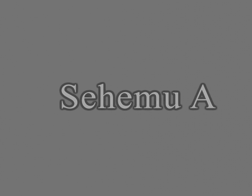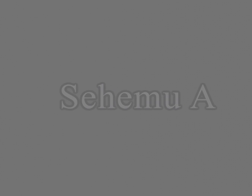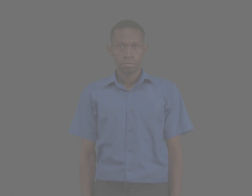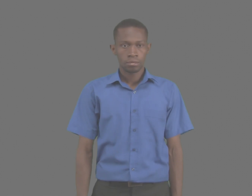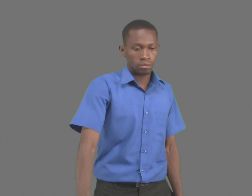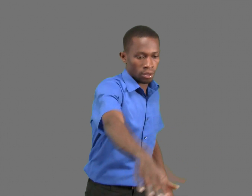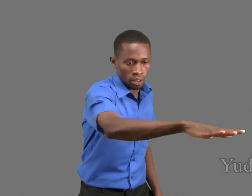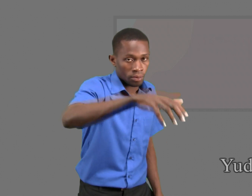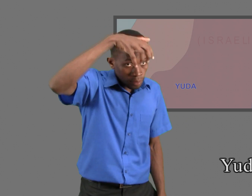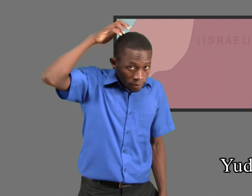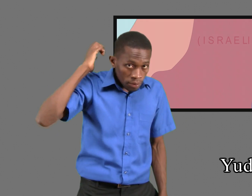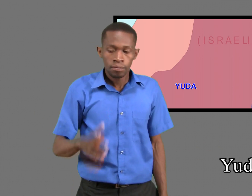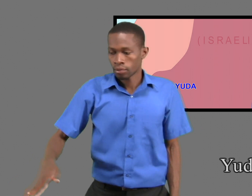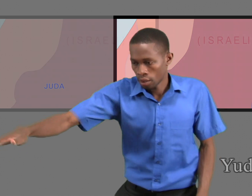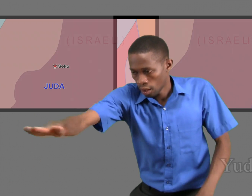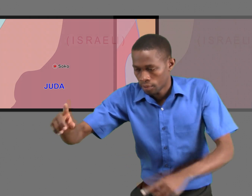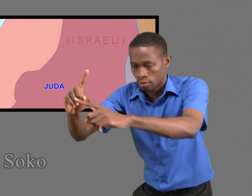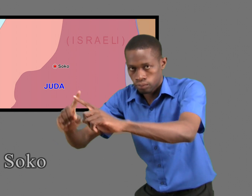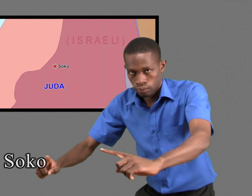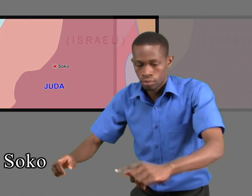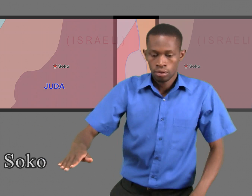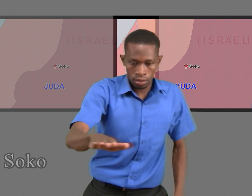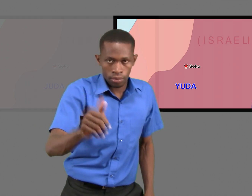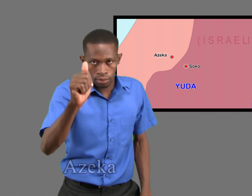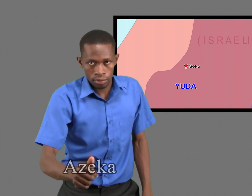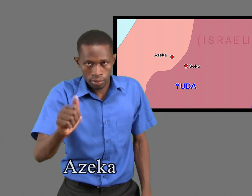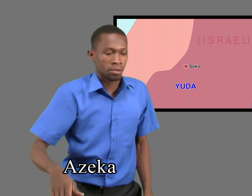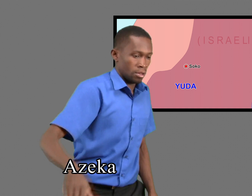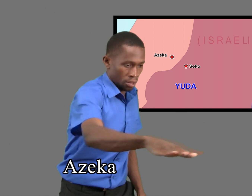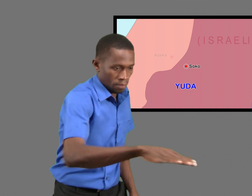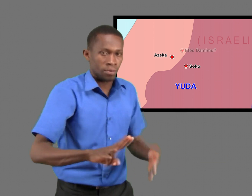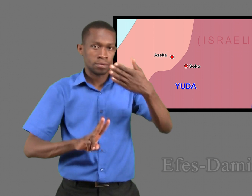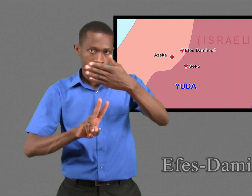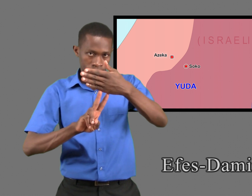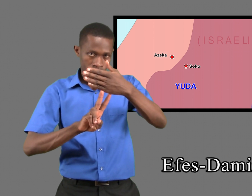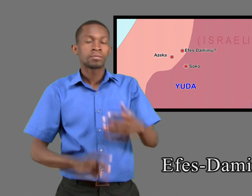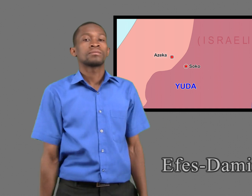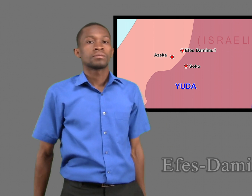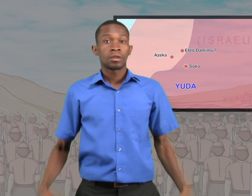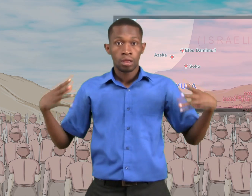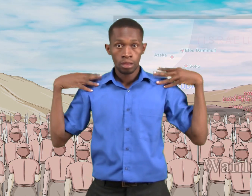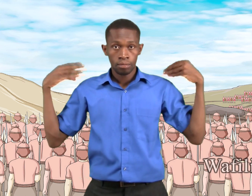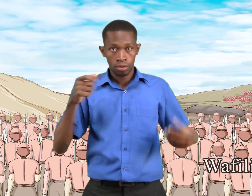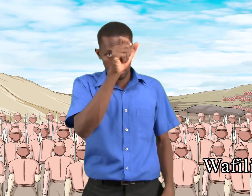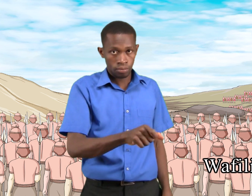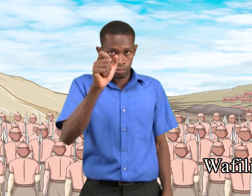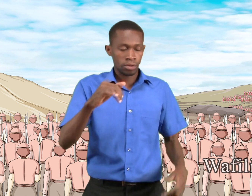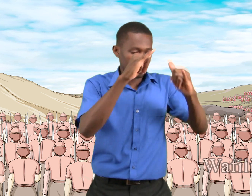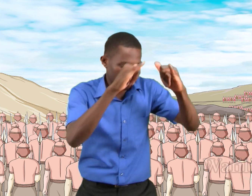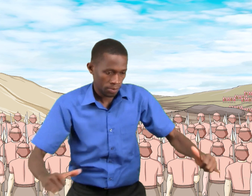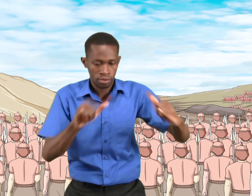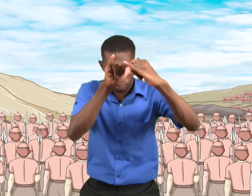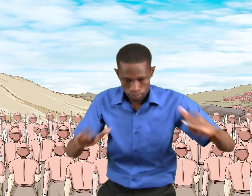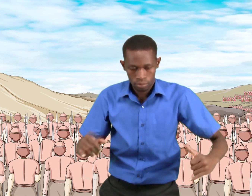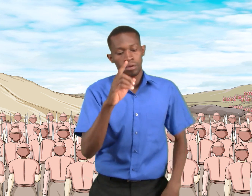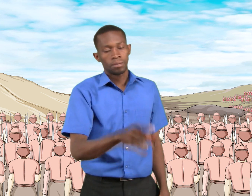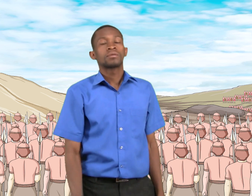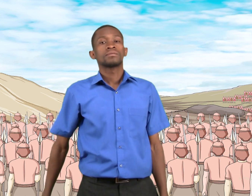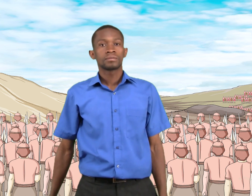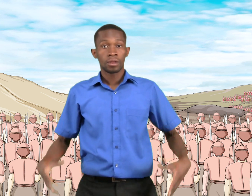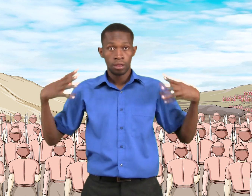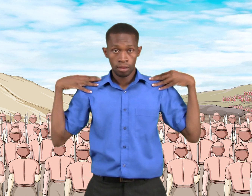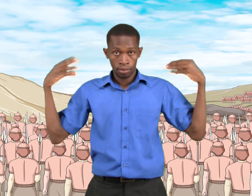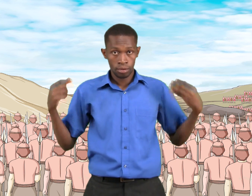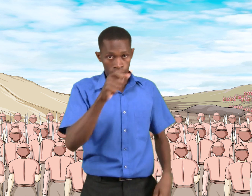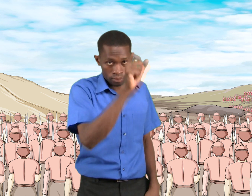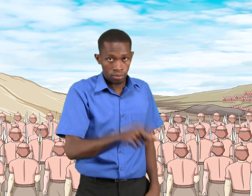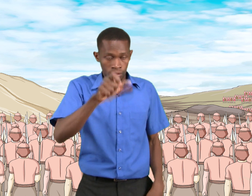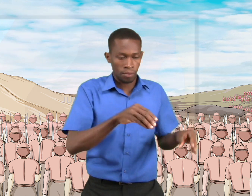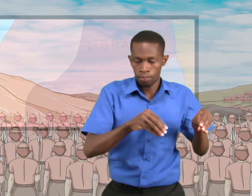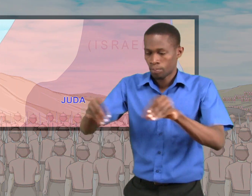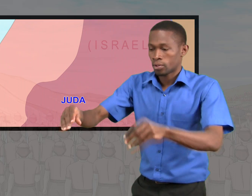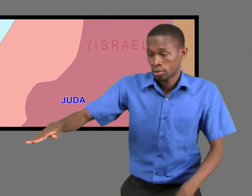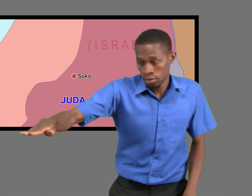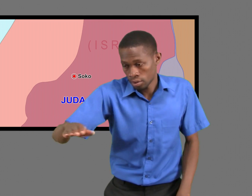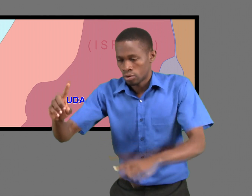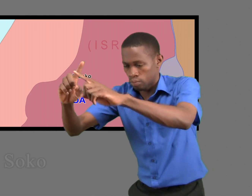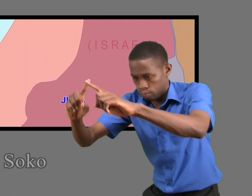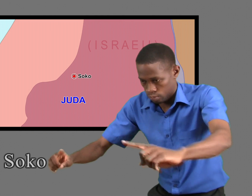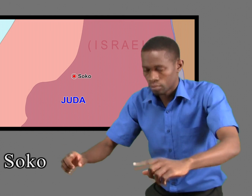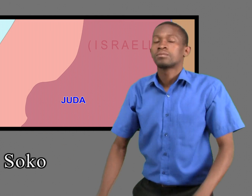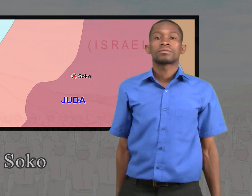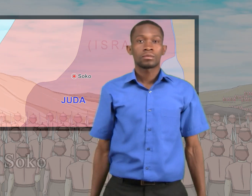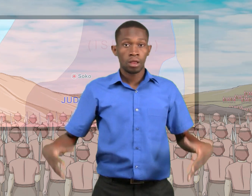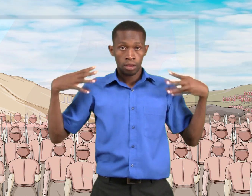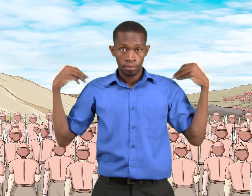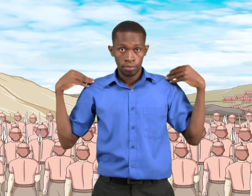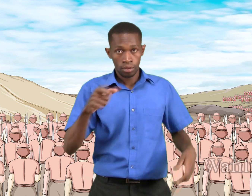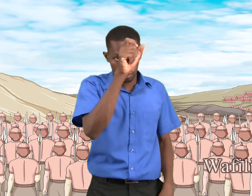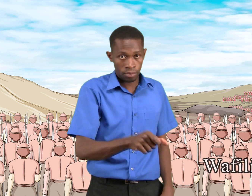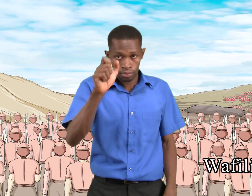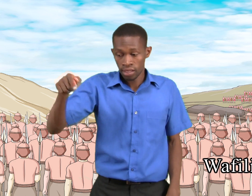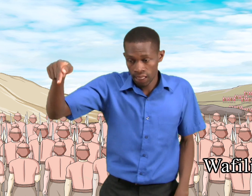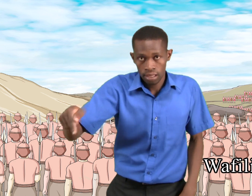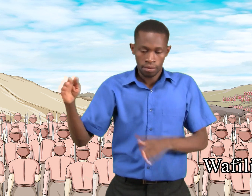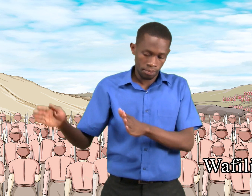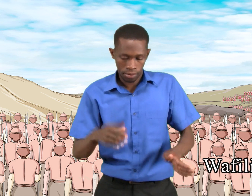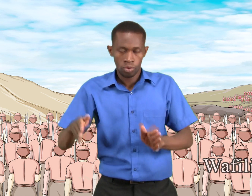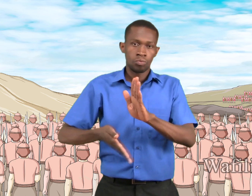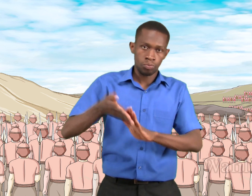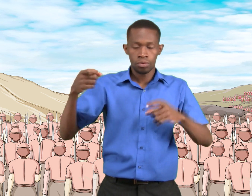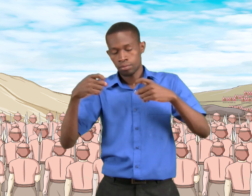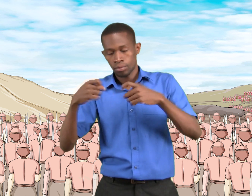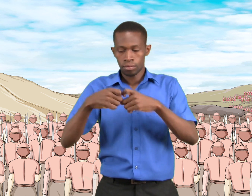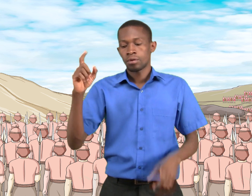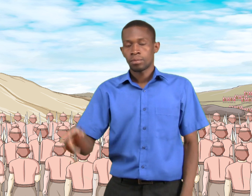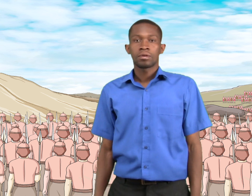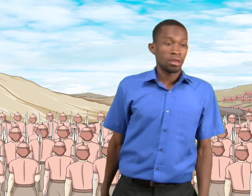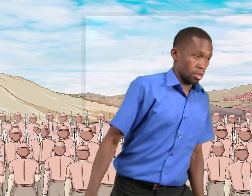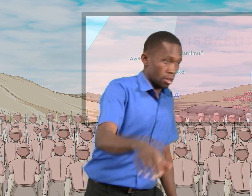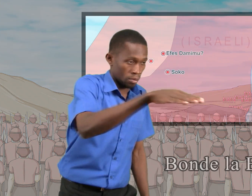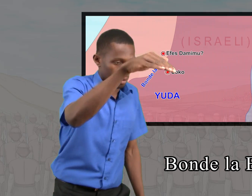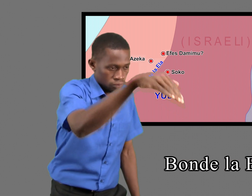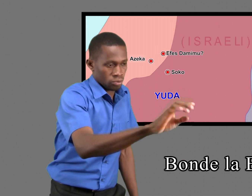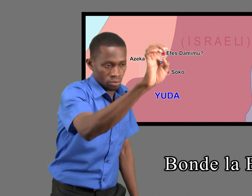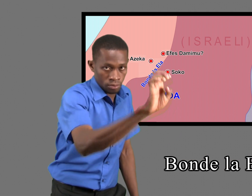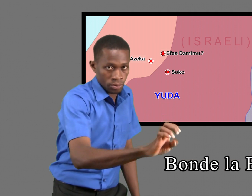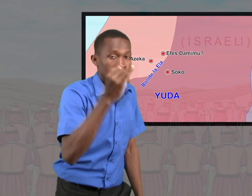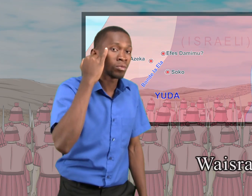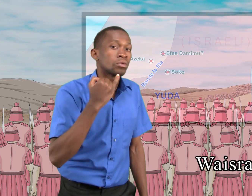Now the Philistines gathered their forces for war at Socoh in Judah, and they camped between Socoh and Azekah in Ephes-dammim.